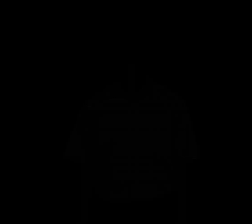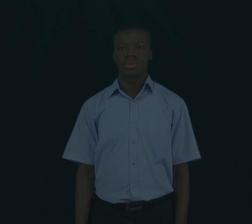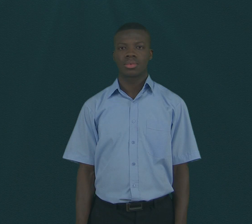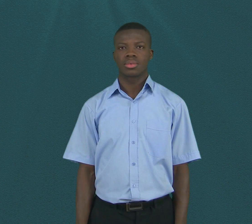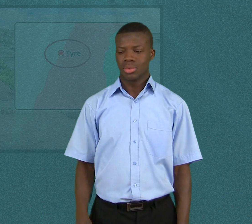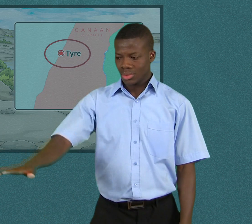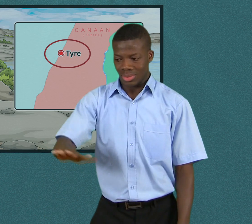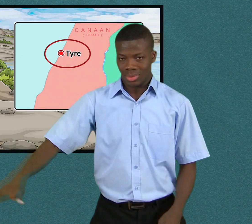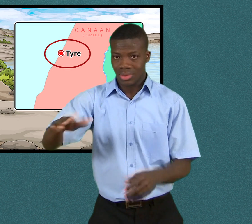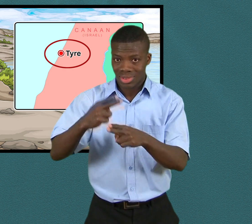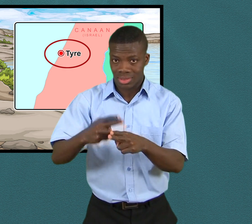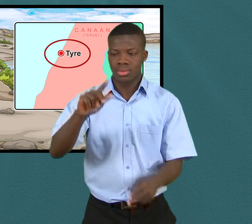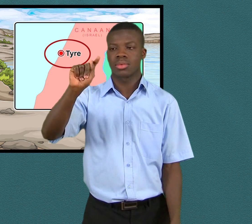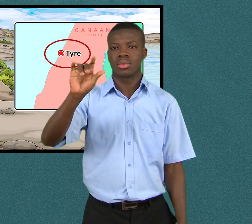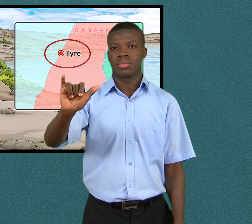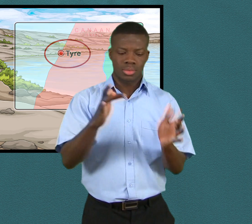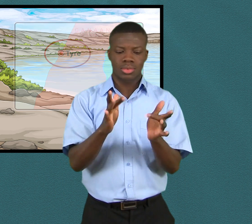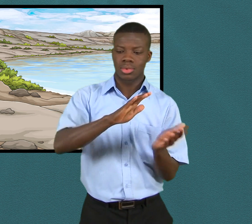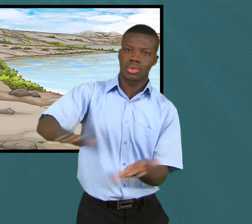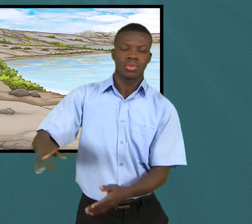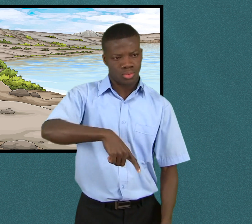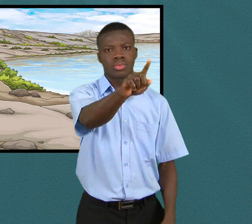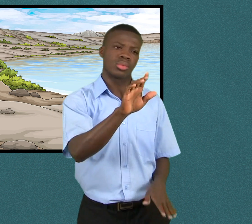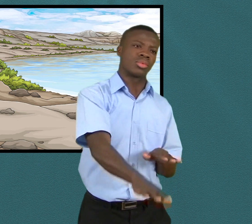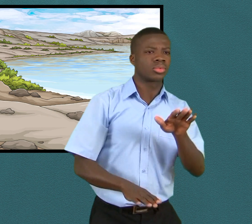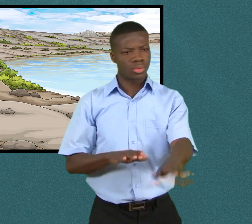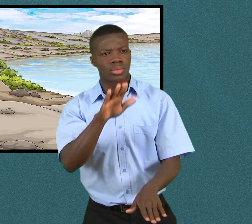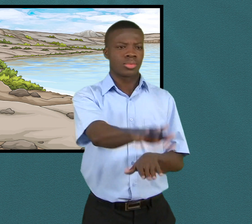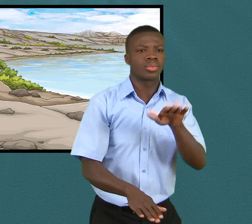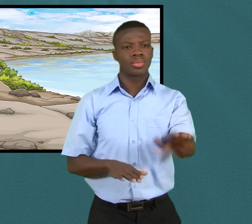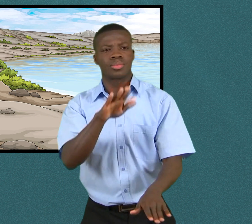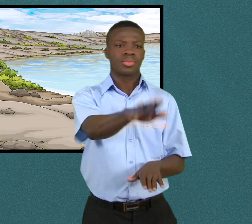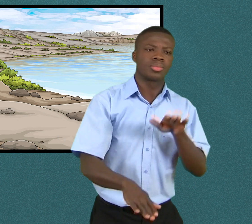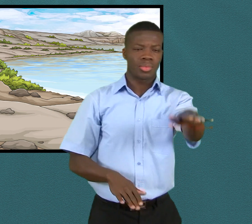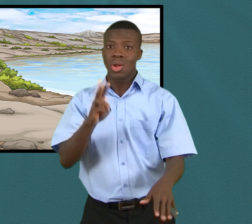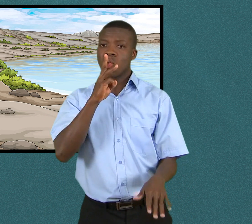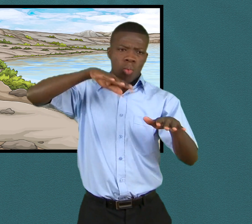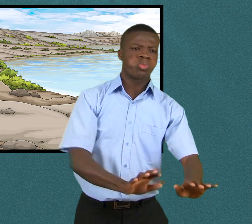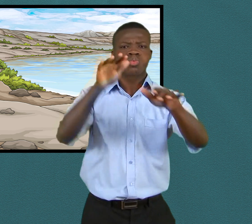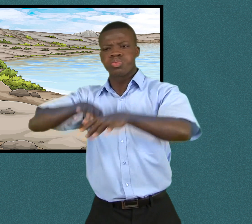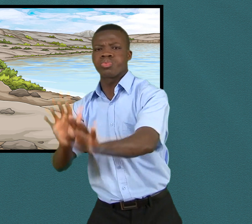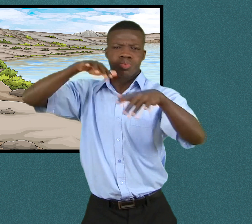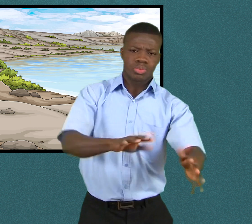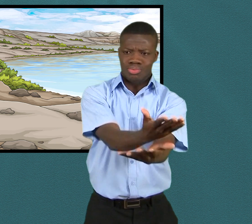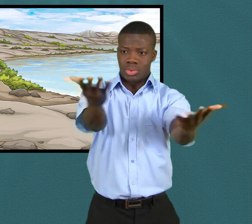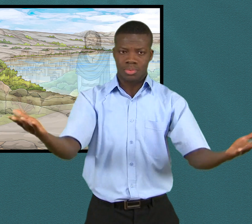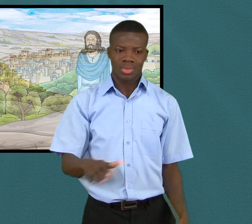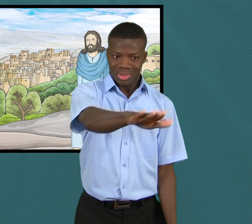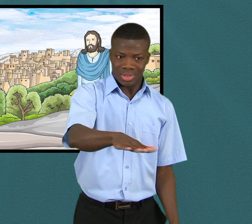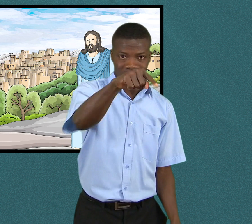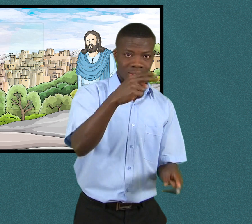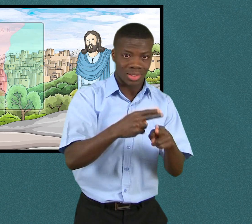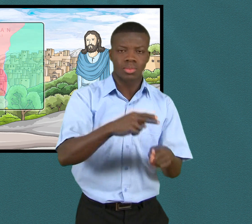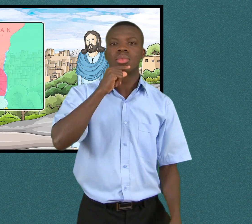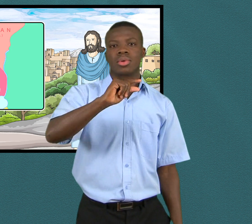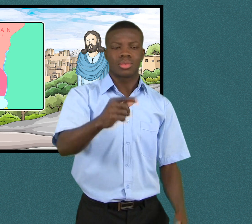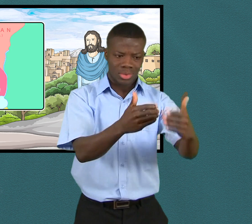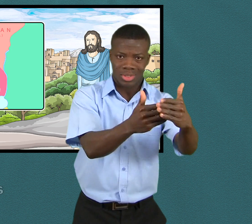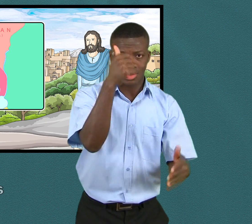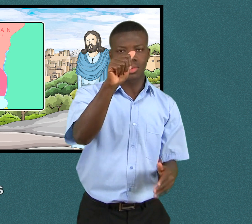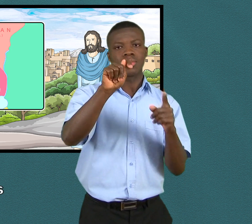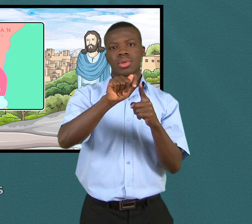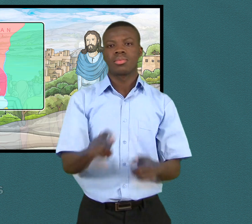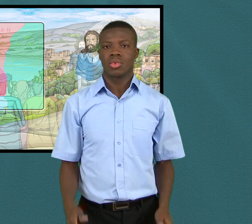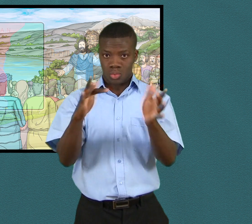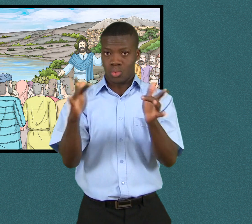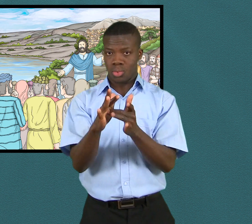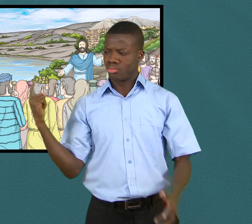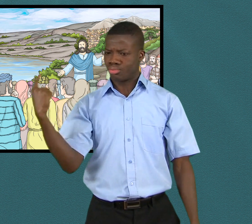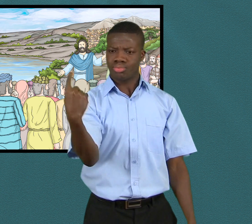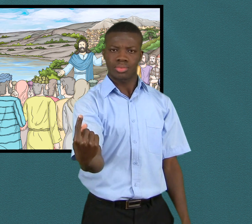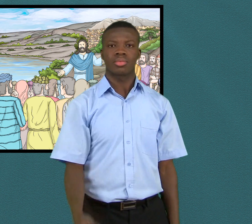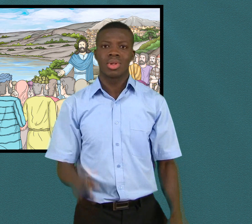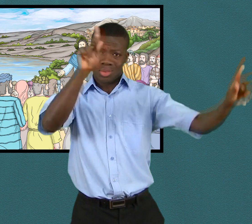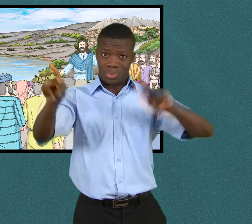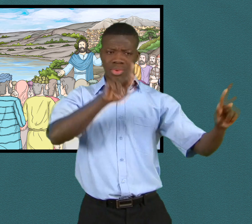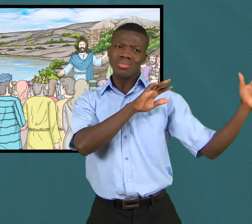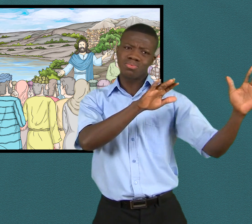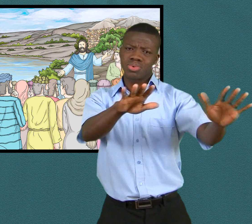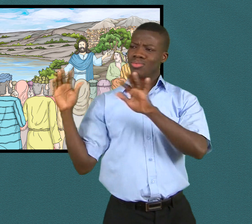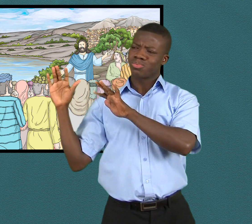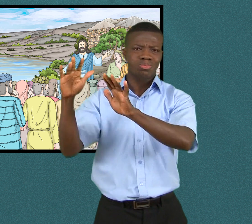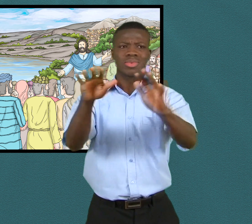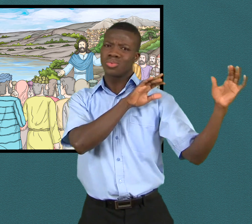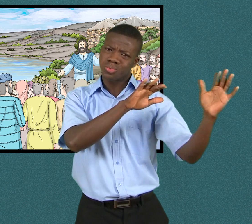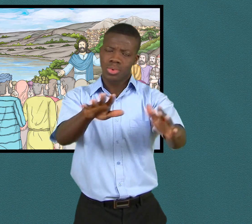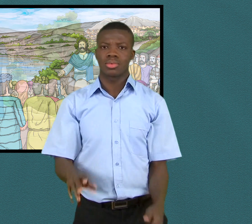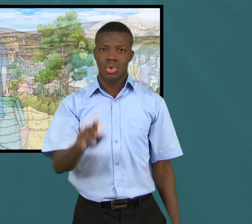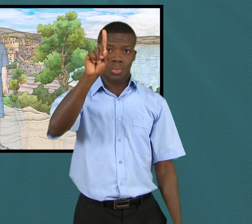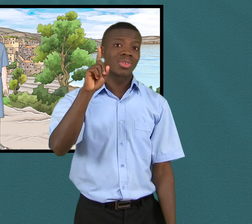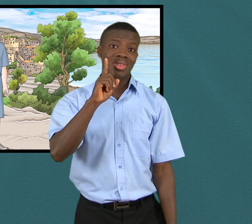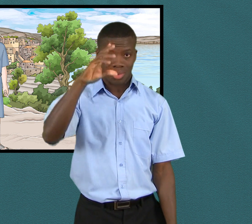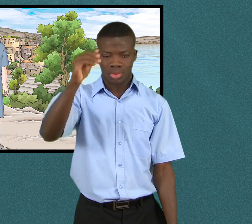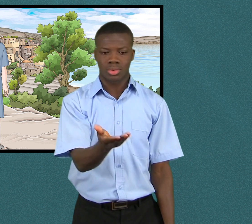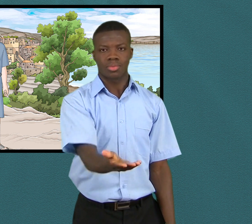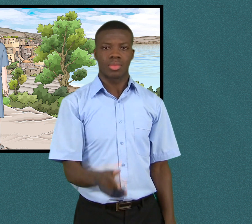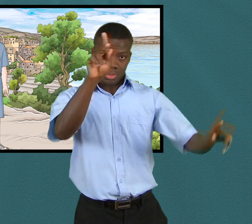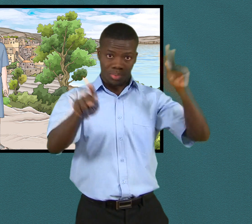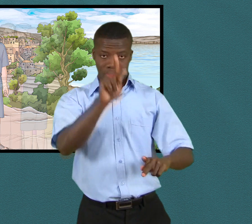Then Jesus left the region of Tyre and went through Sidon to the Sea of Galilee and into the region of the Decapolis.